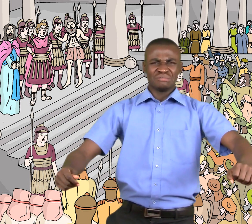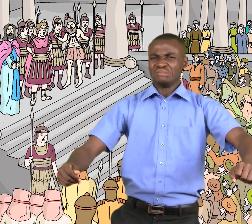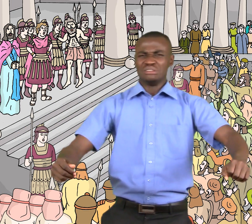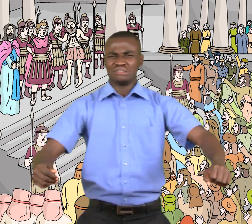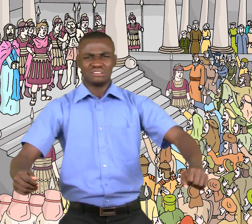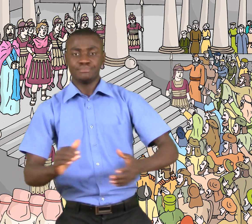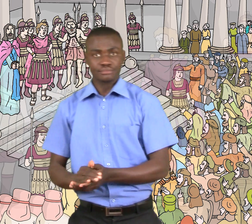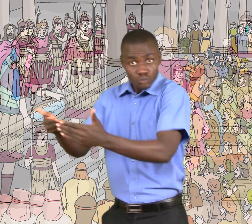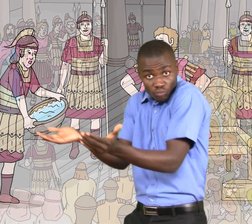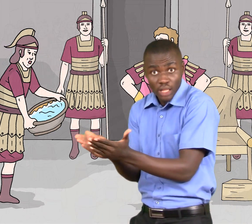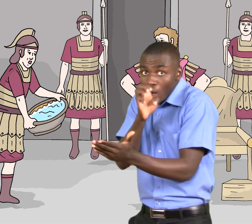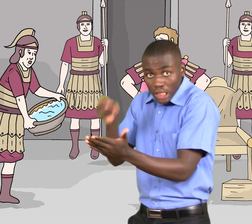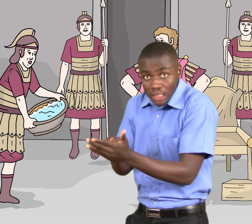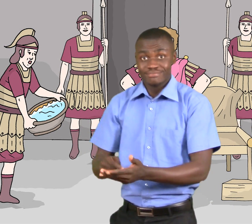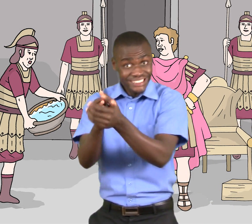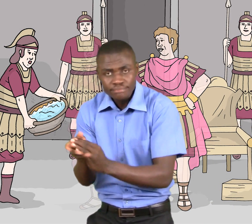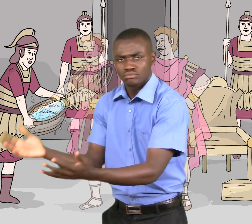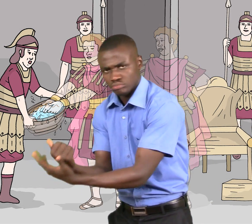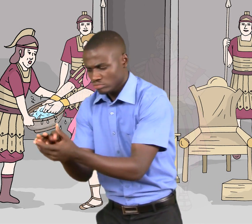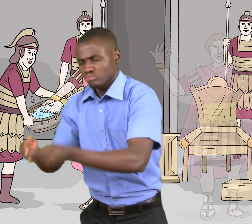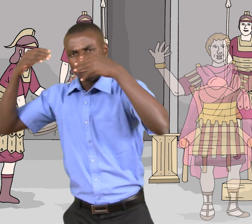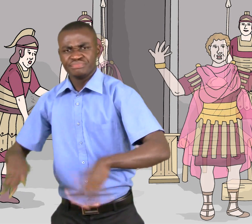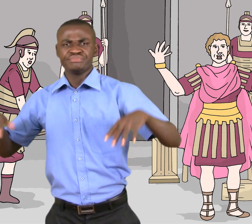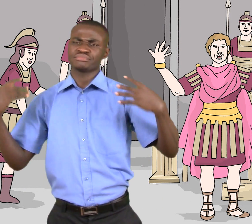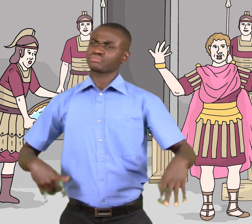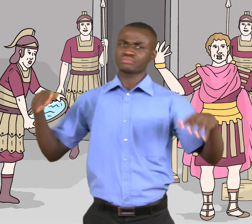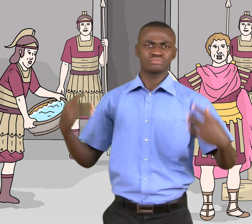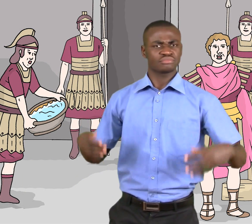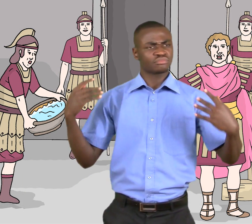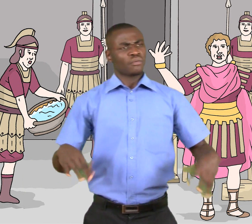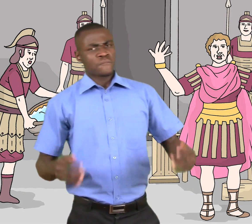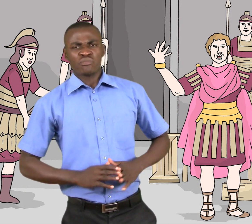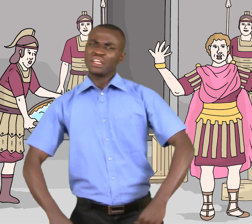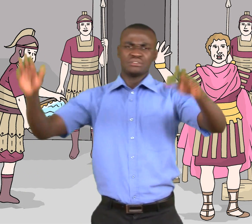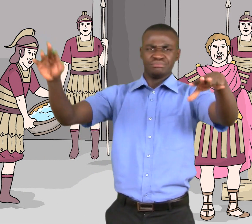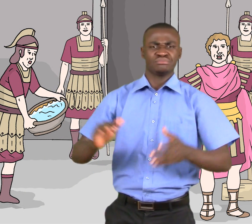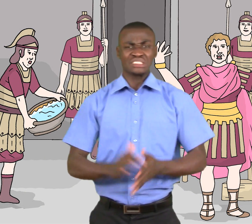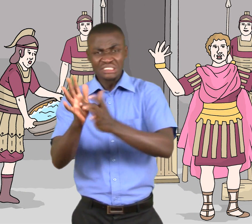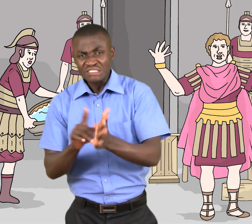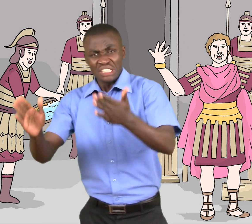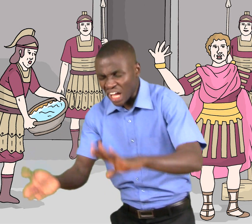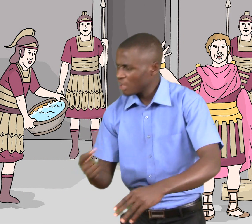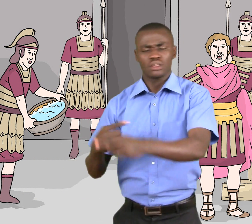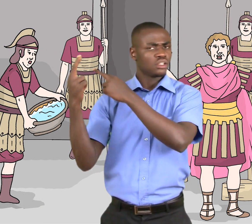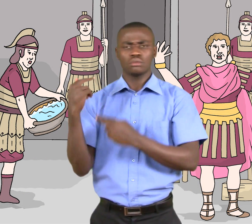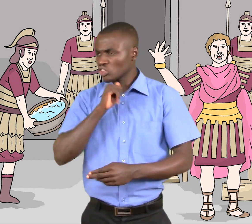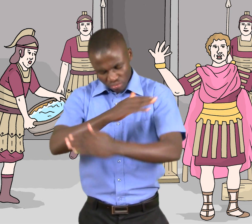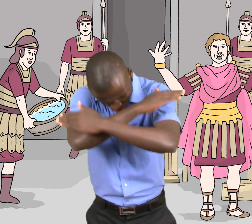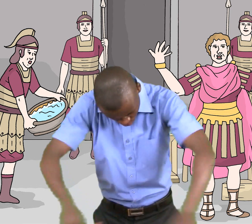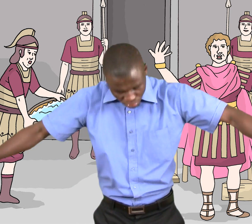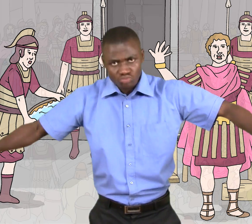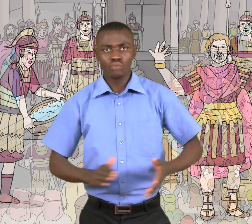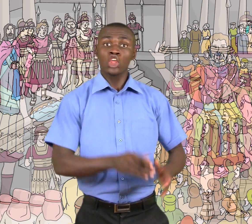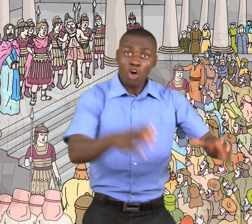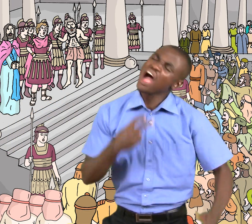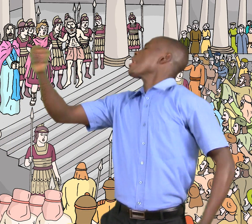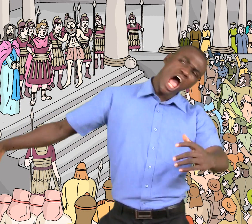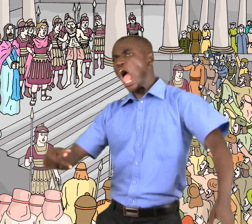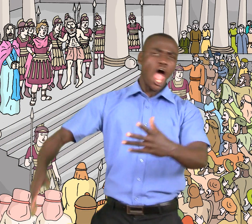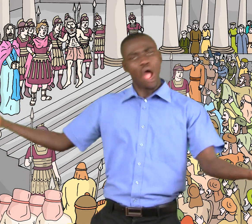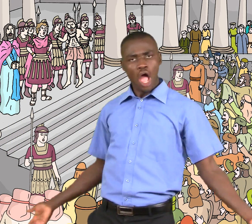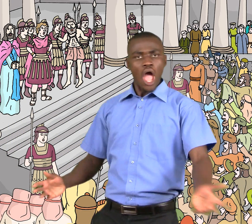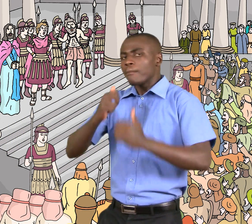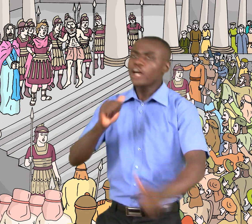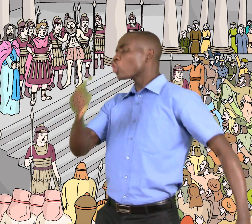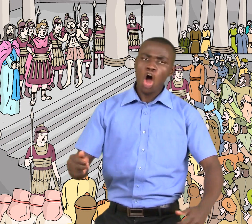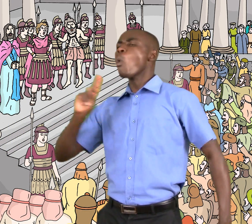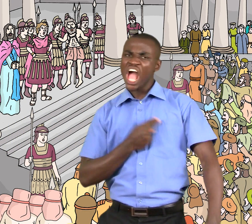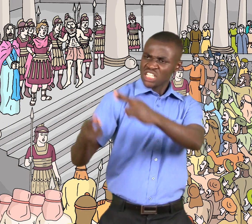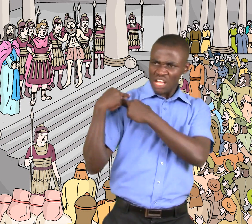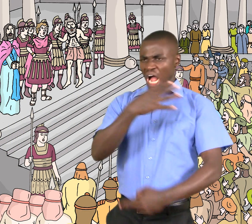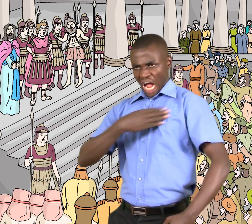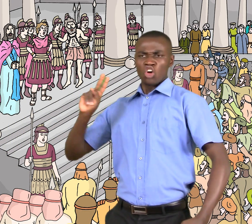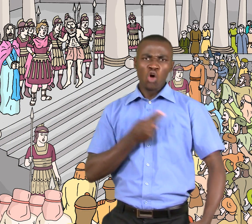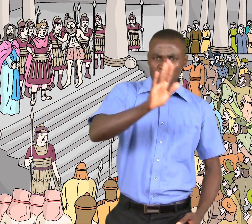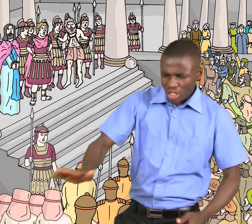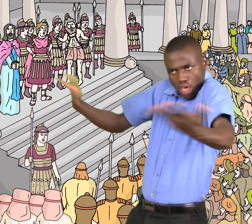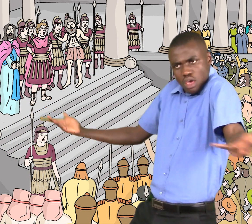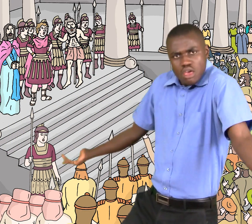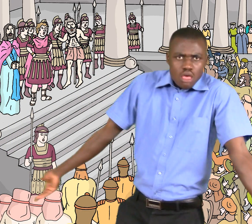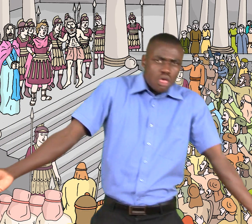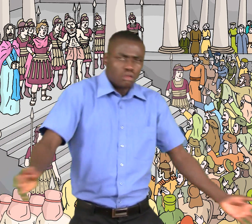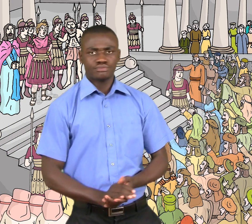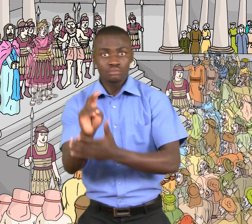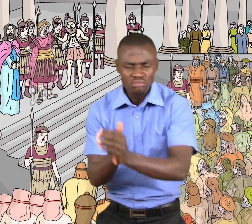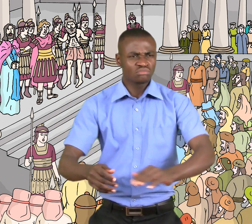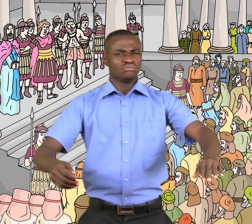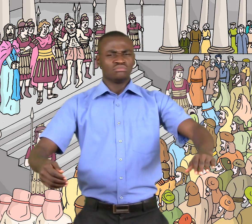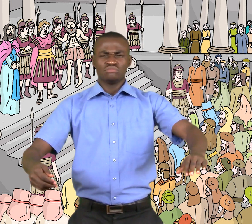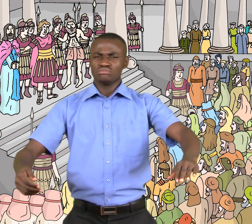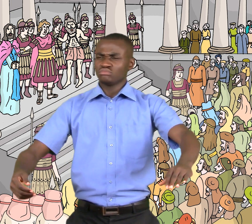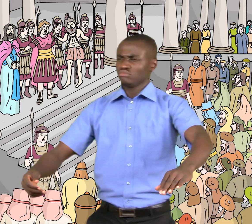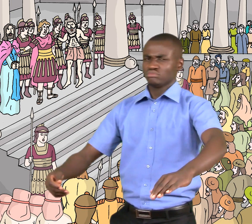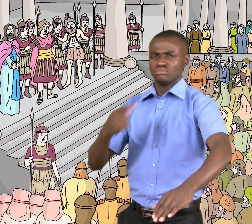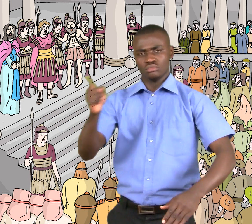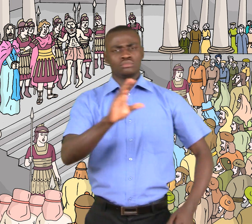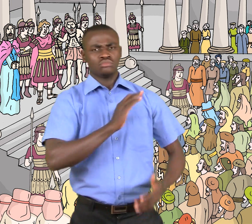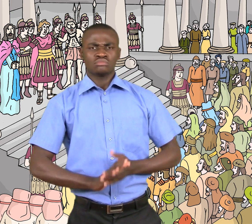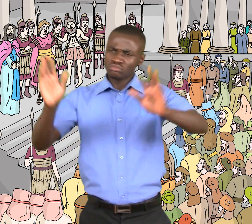When Pilate saw that he was accomplishing nothing, but that instead a riot was breaking out, he took water and washed his hands before the crowd.